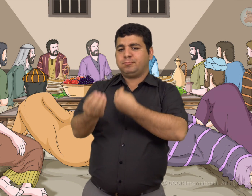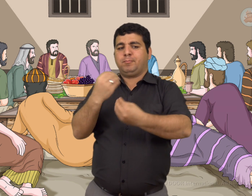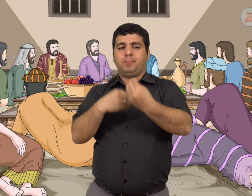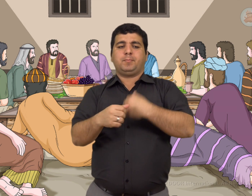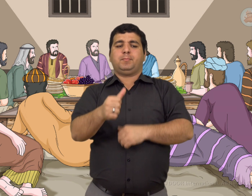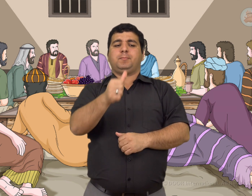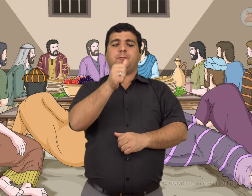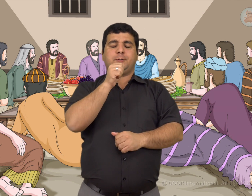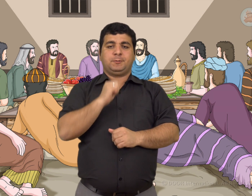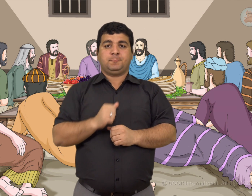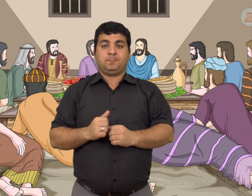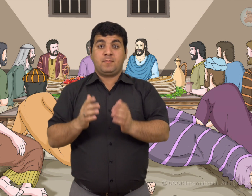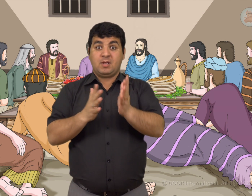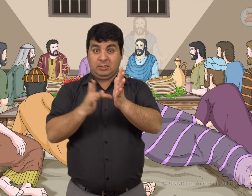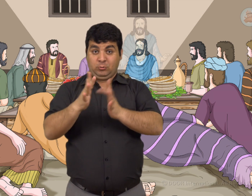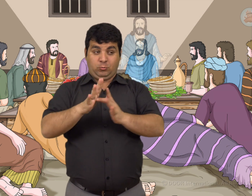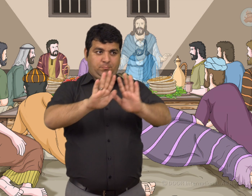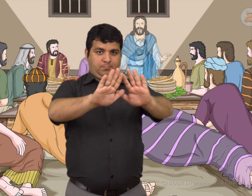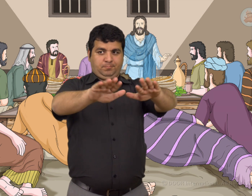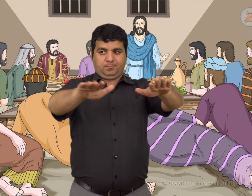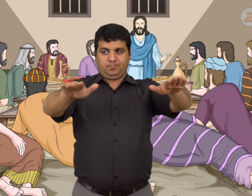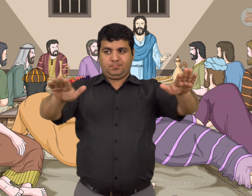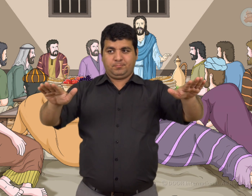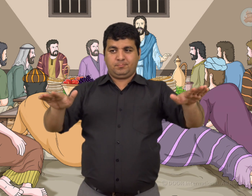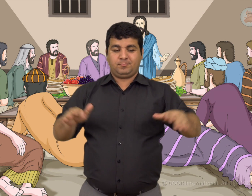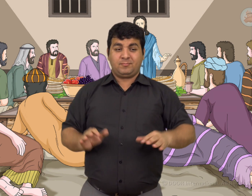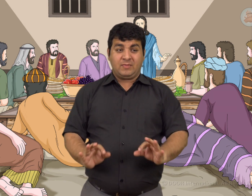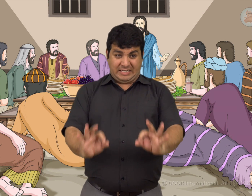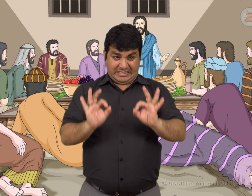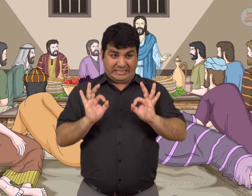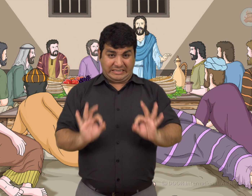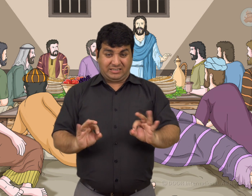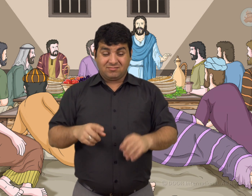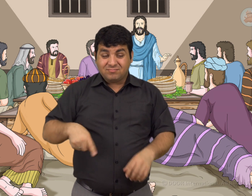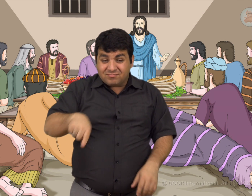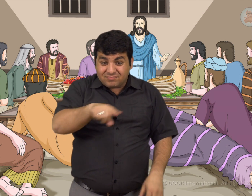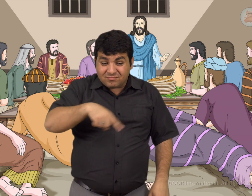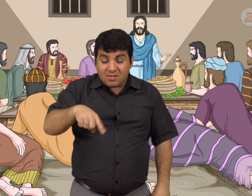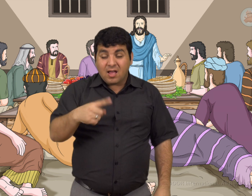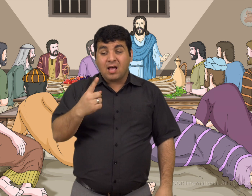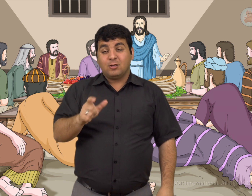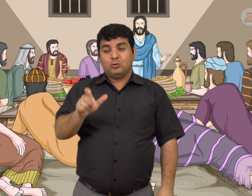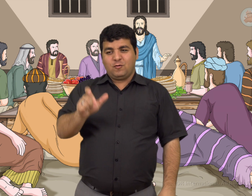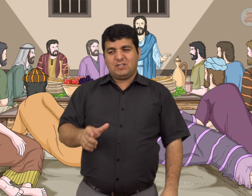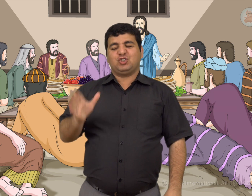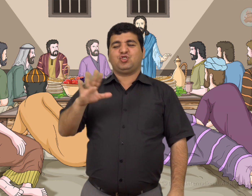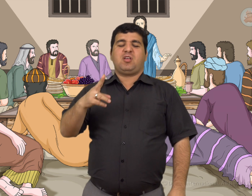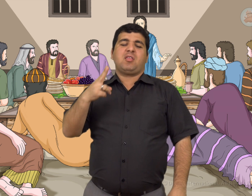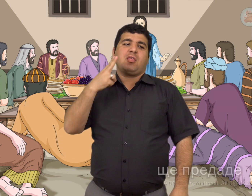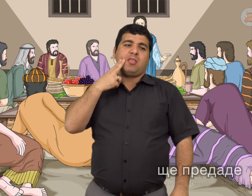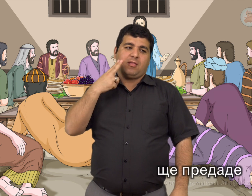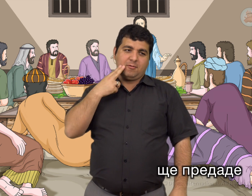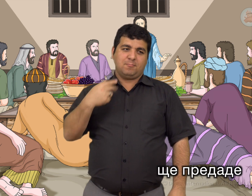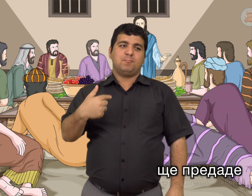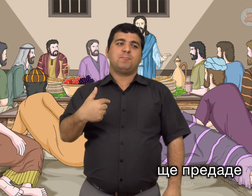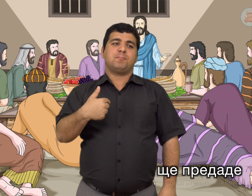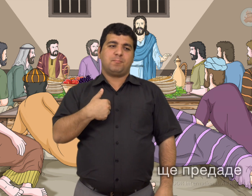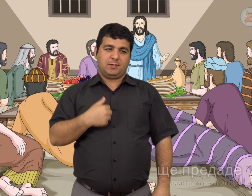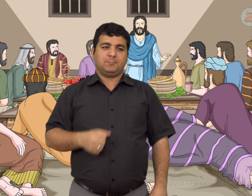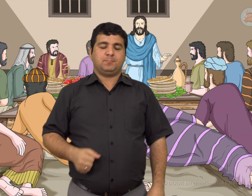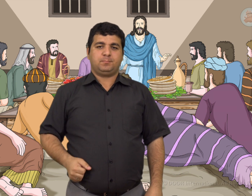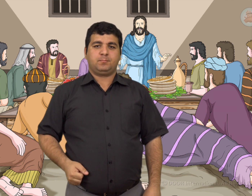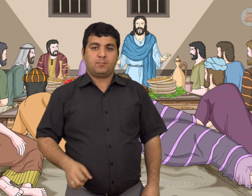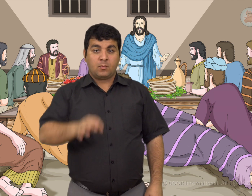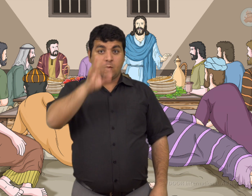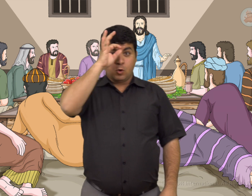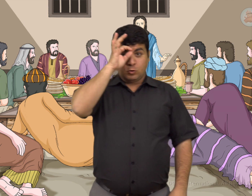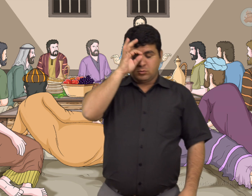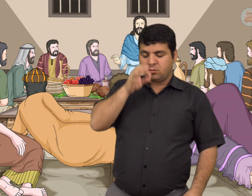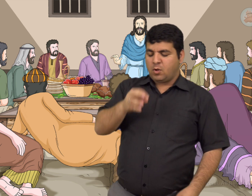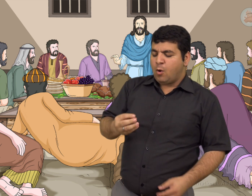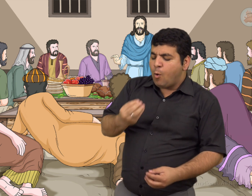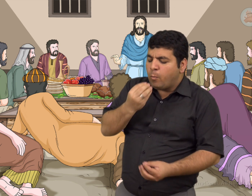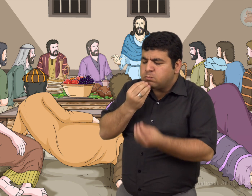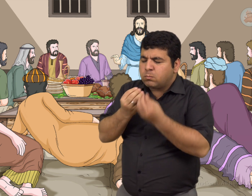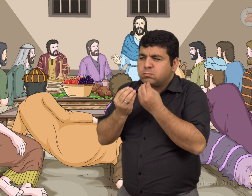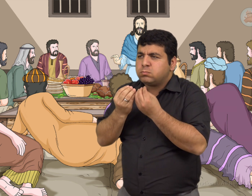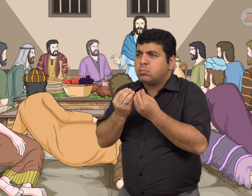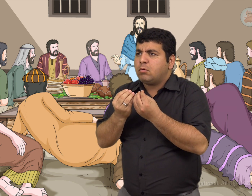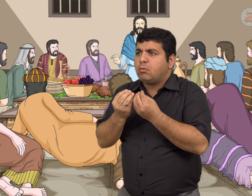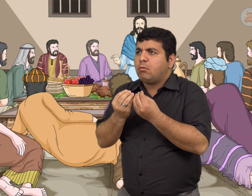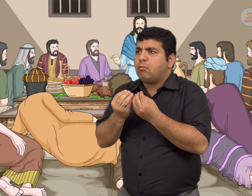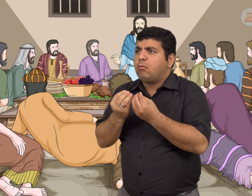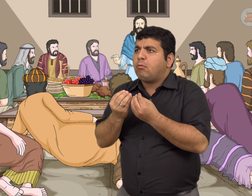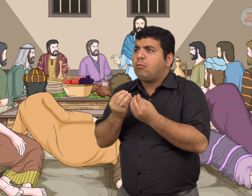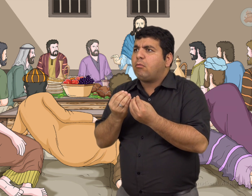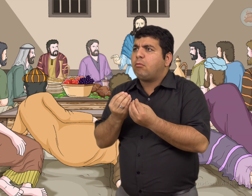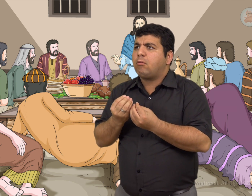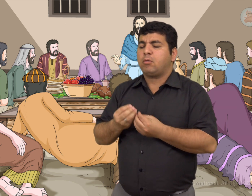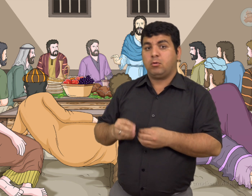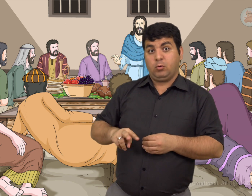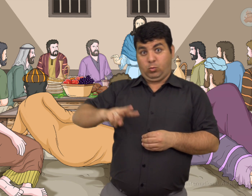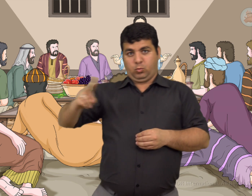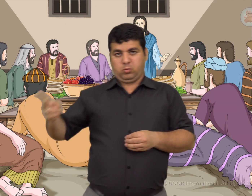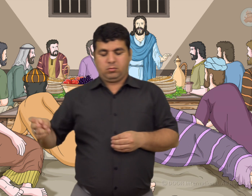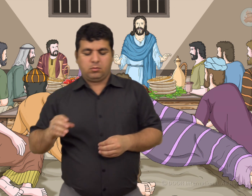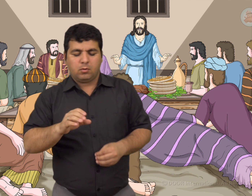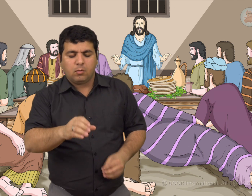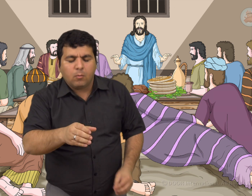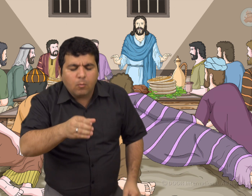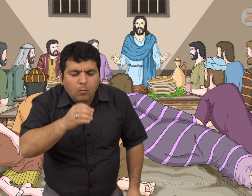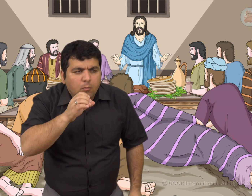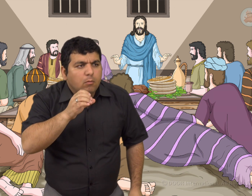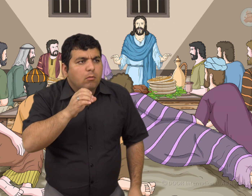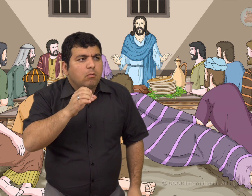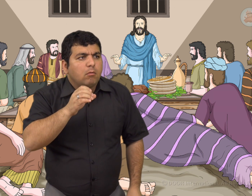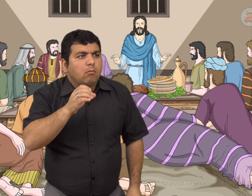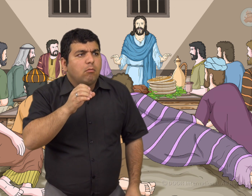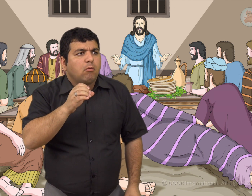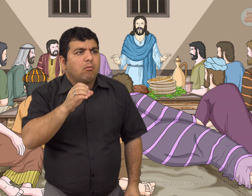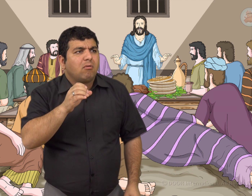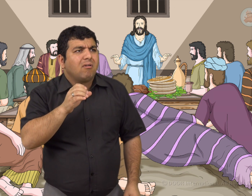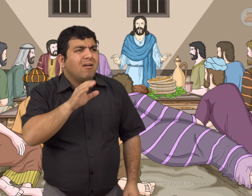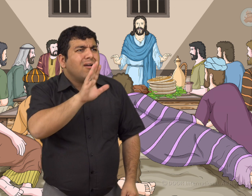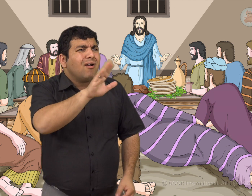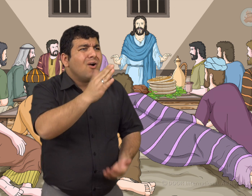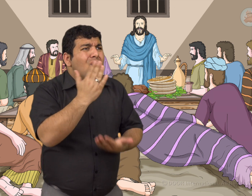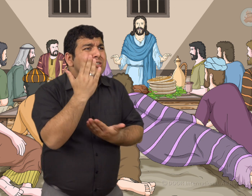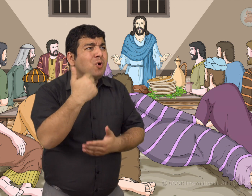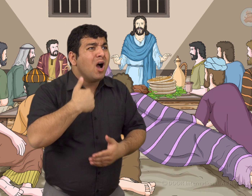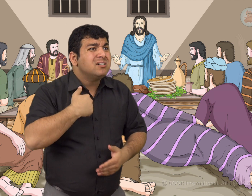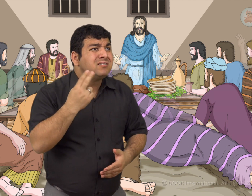And while they were eating, He said to them, “Truly I tell you, one of you will betray Me.”